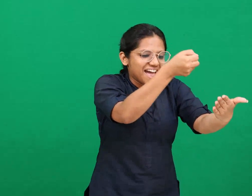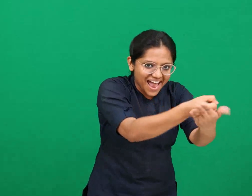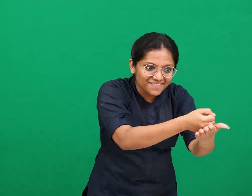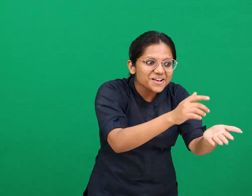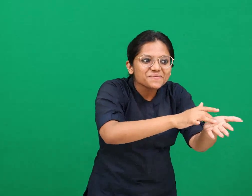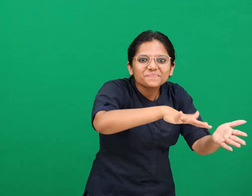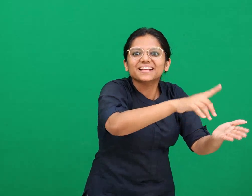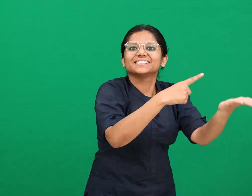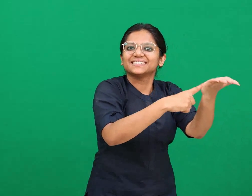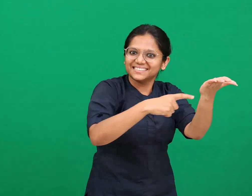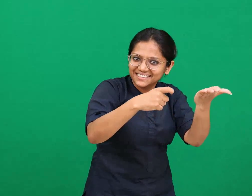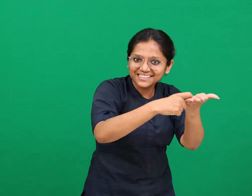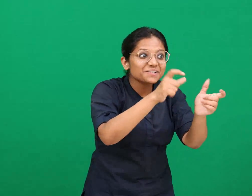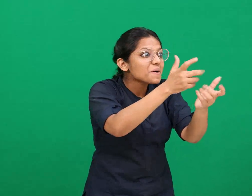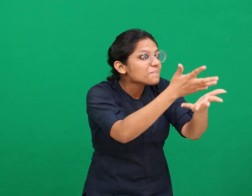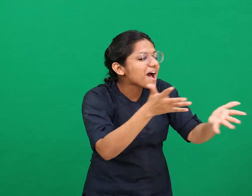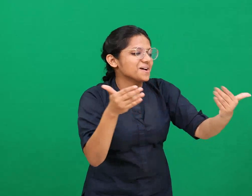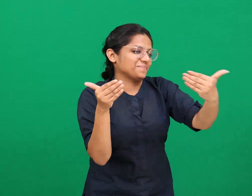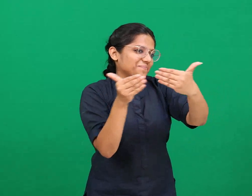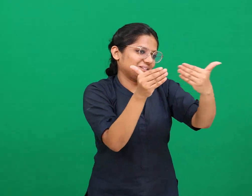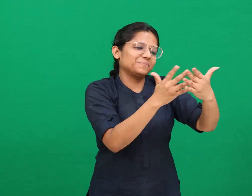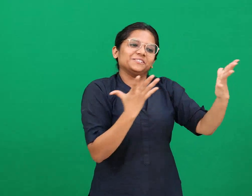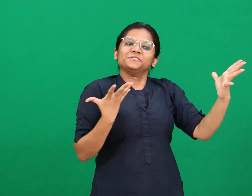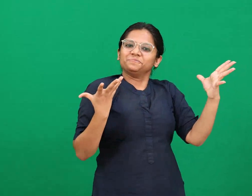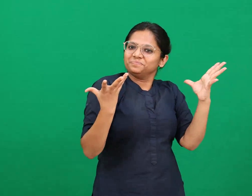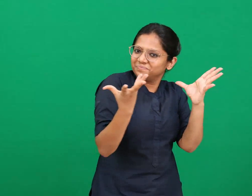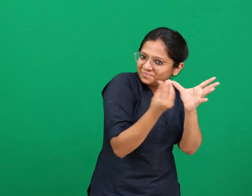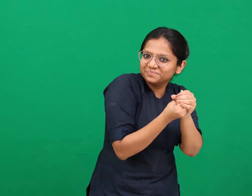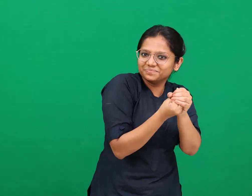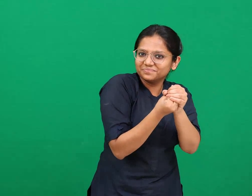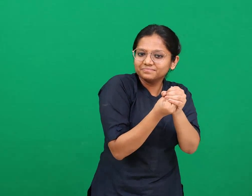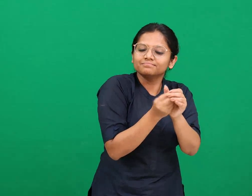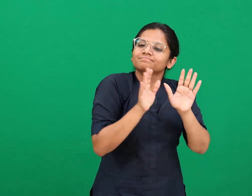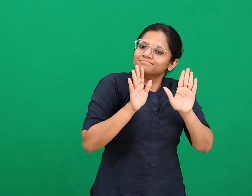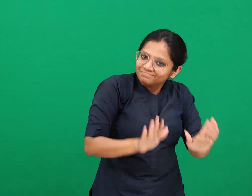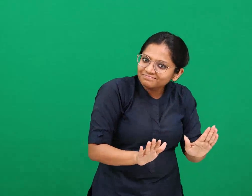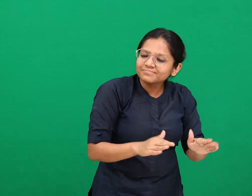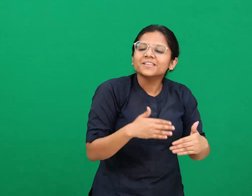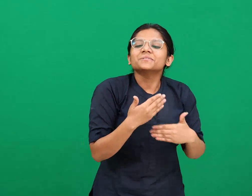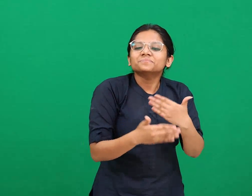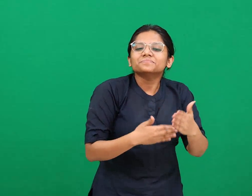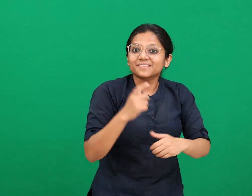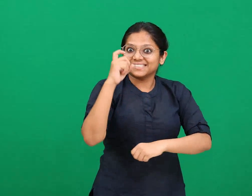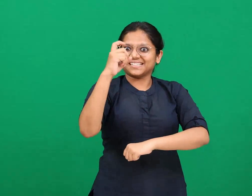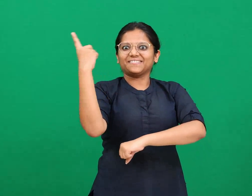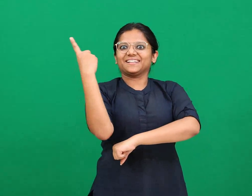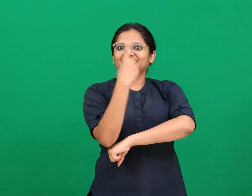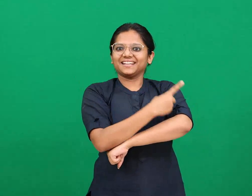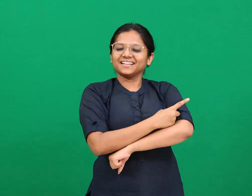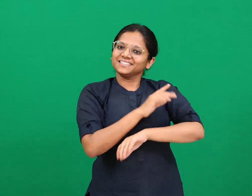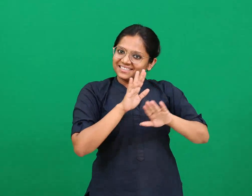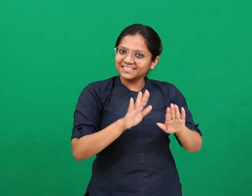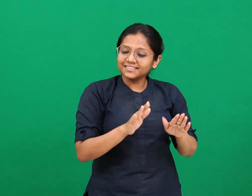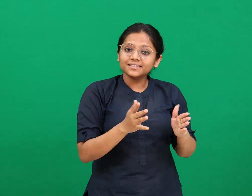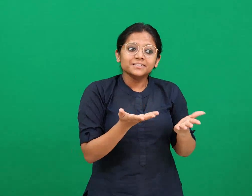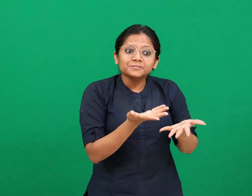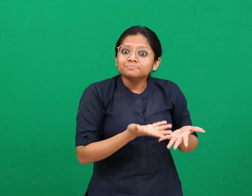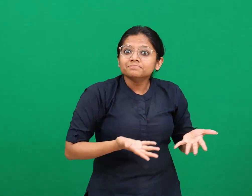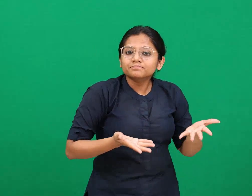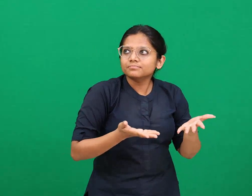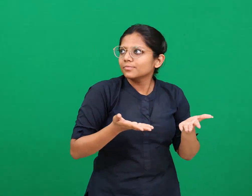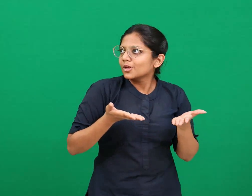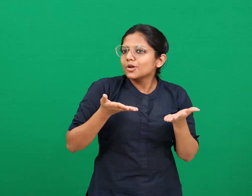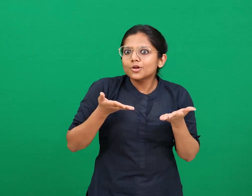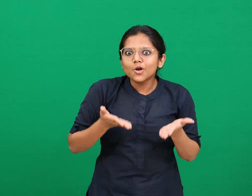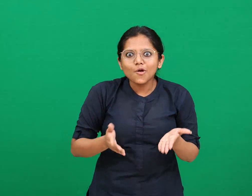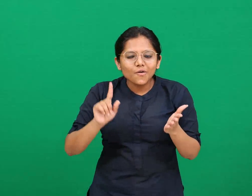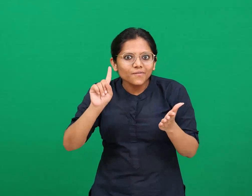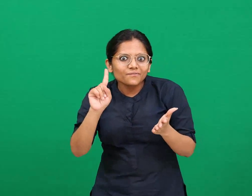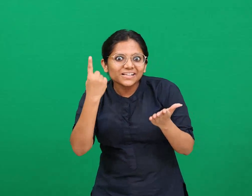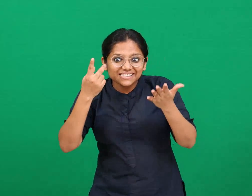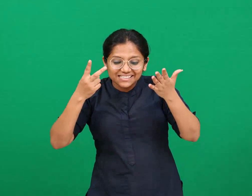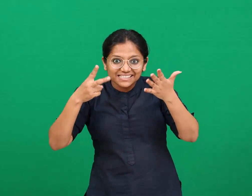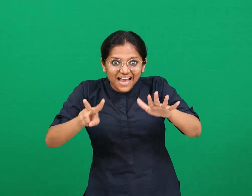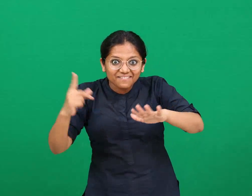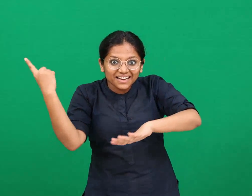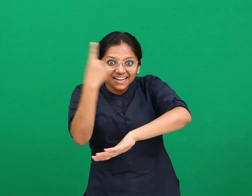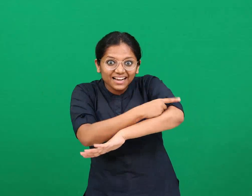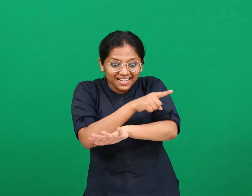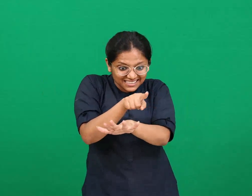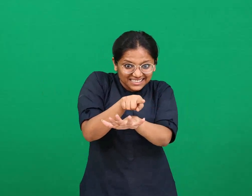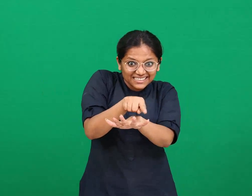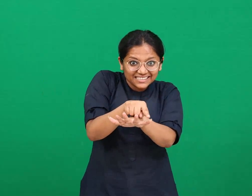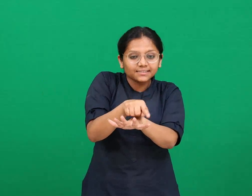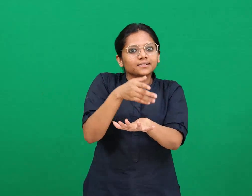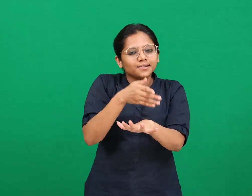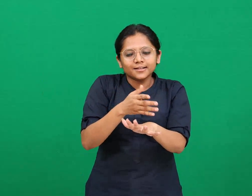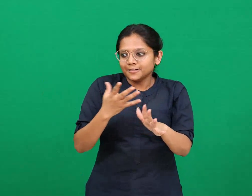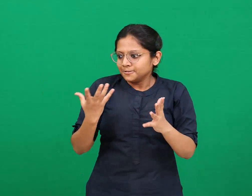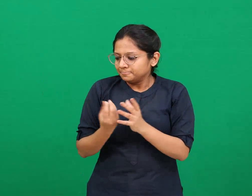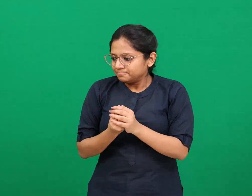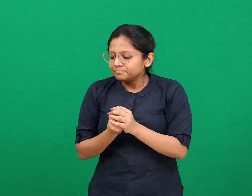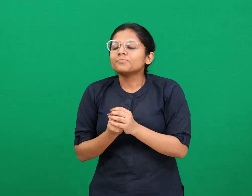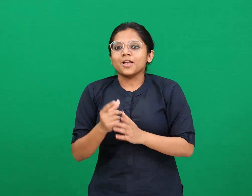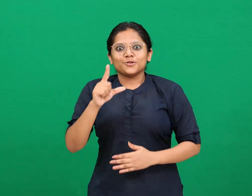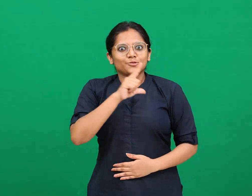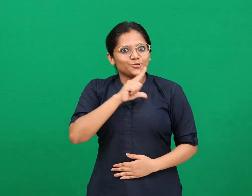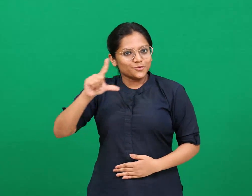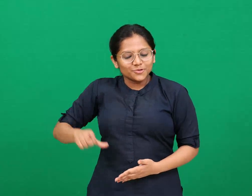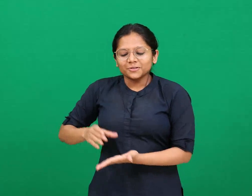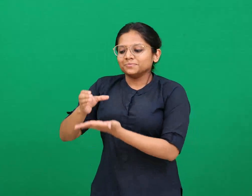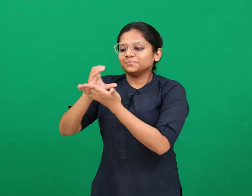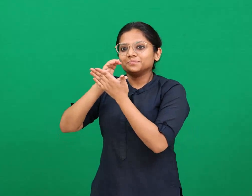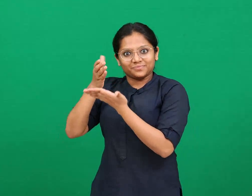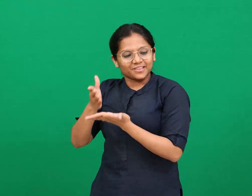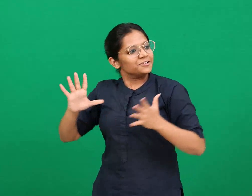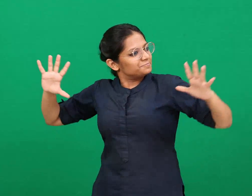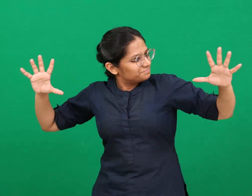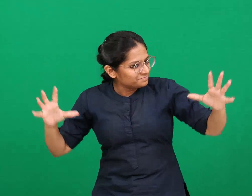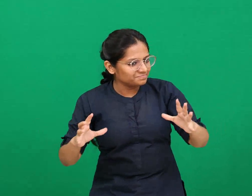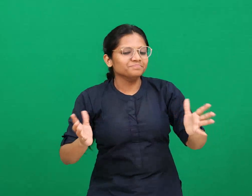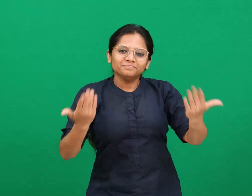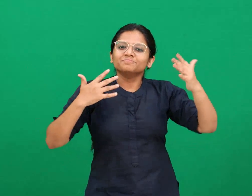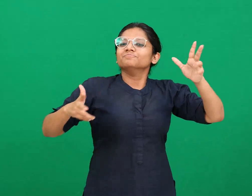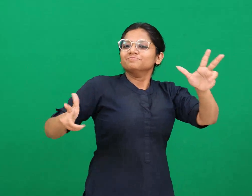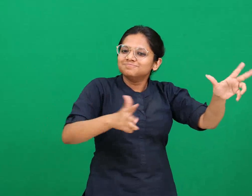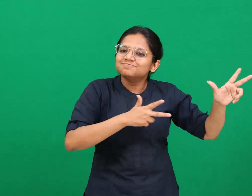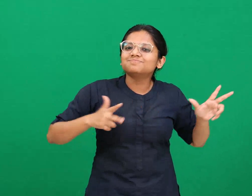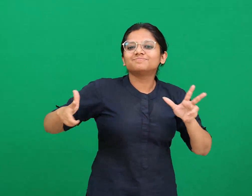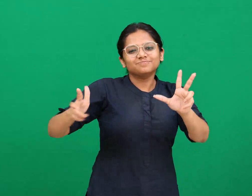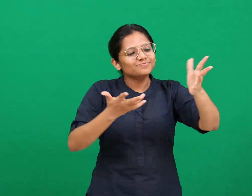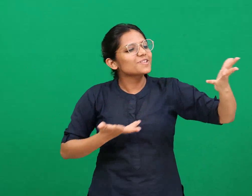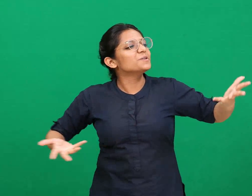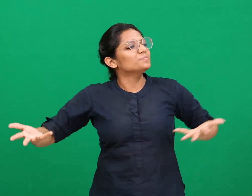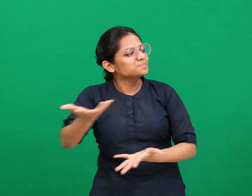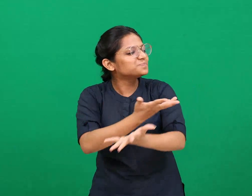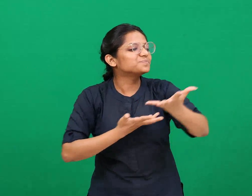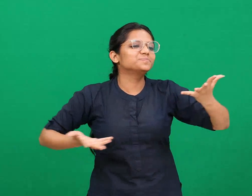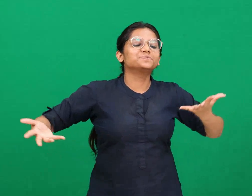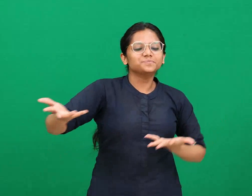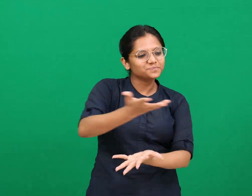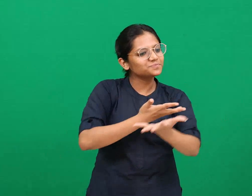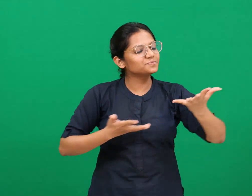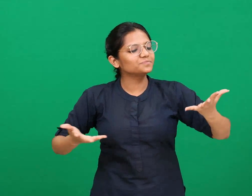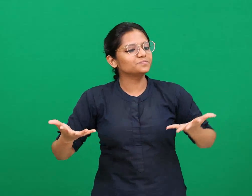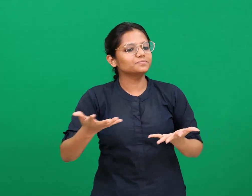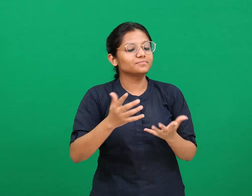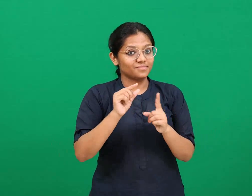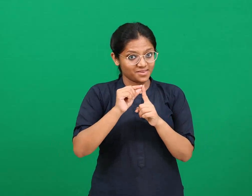On the first day of the week we came together to break bread.